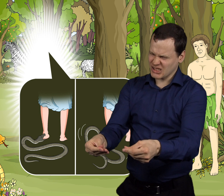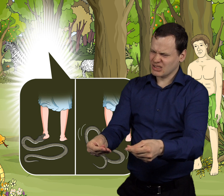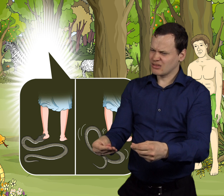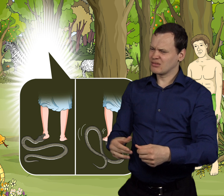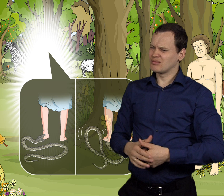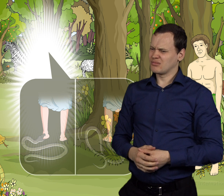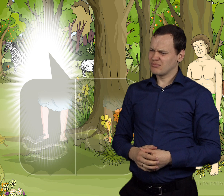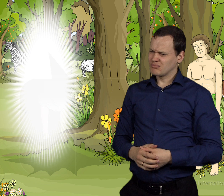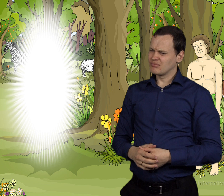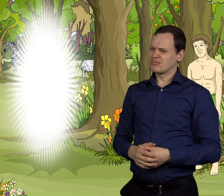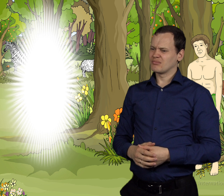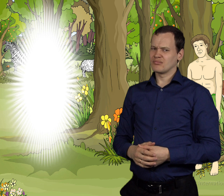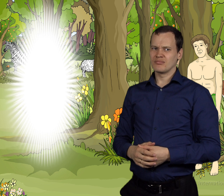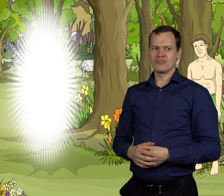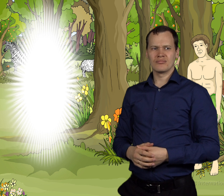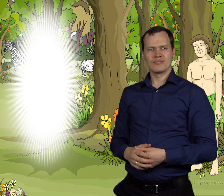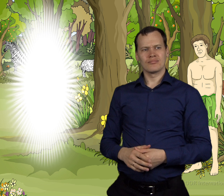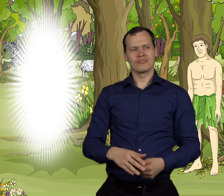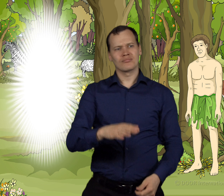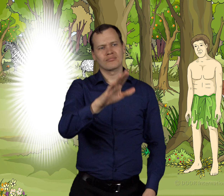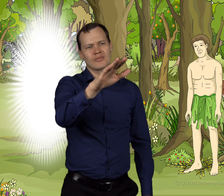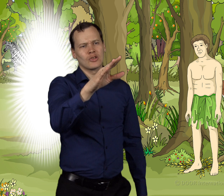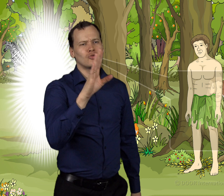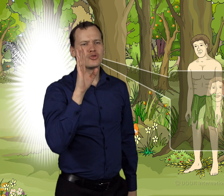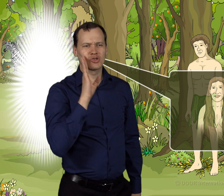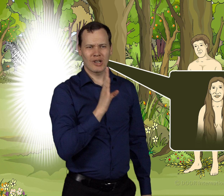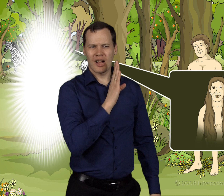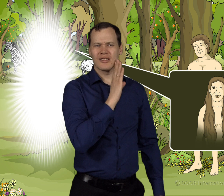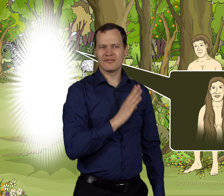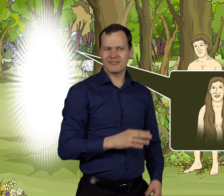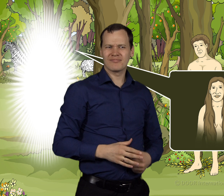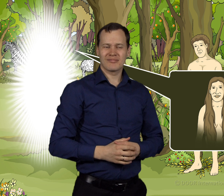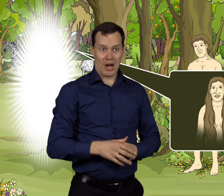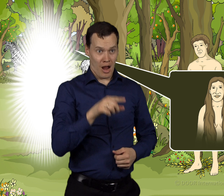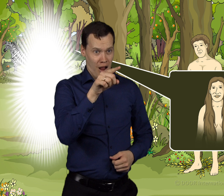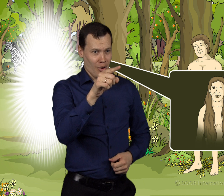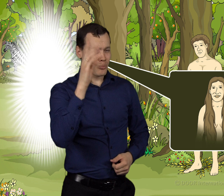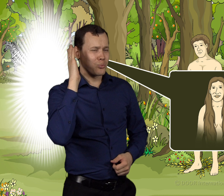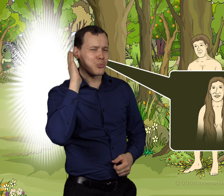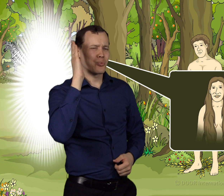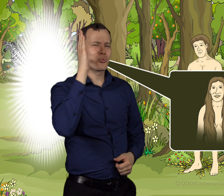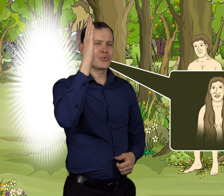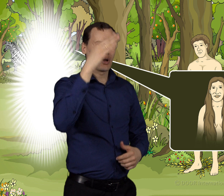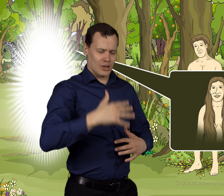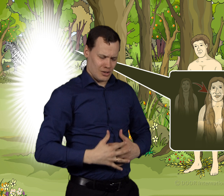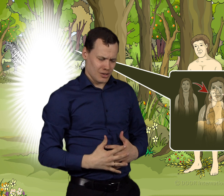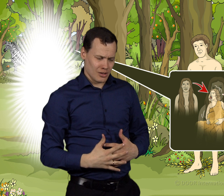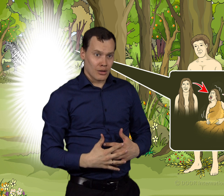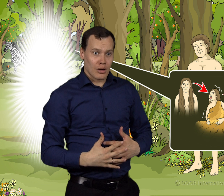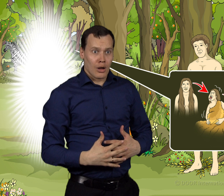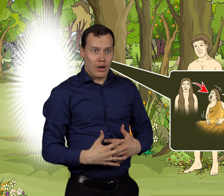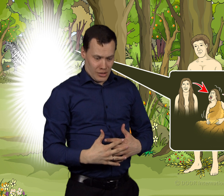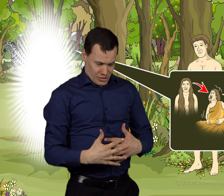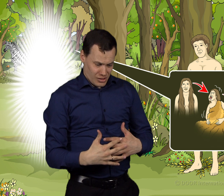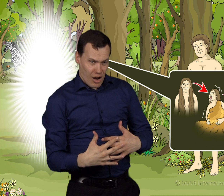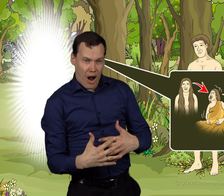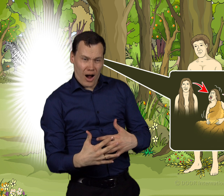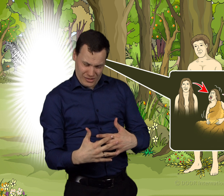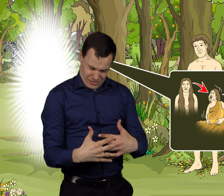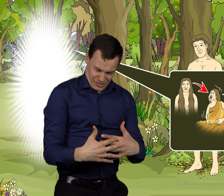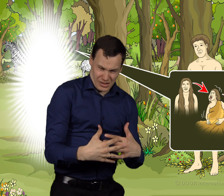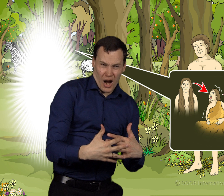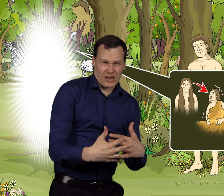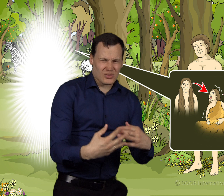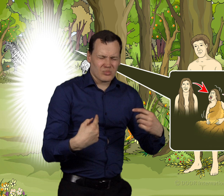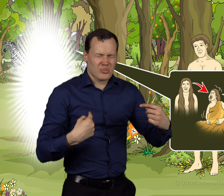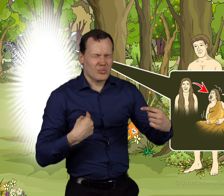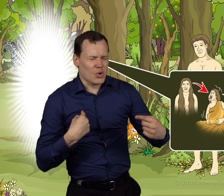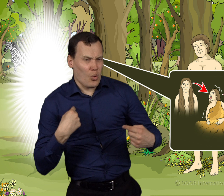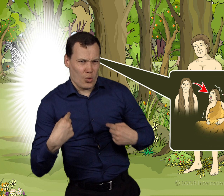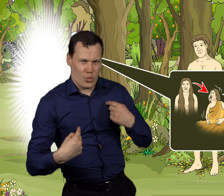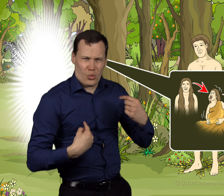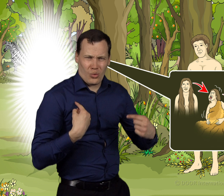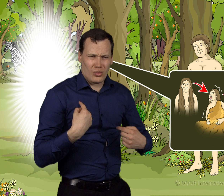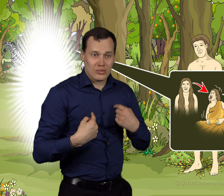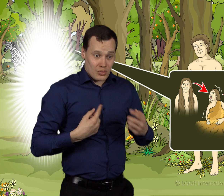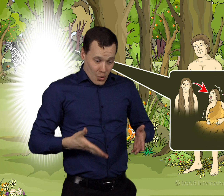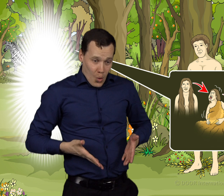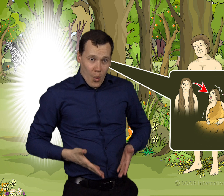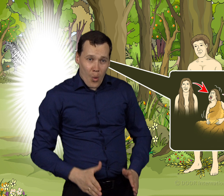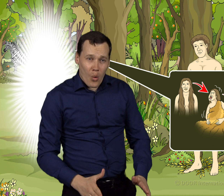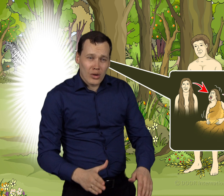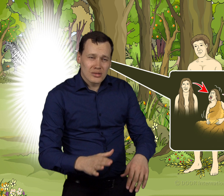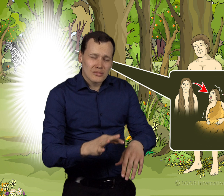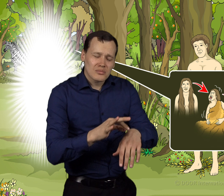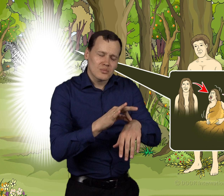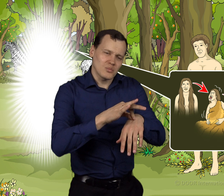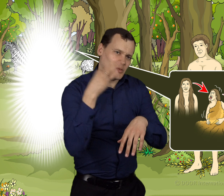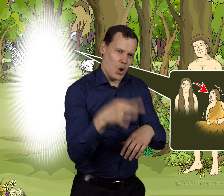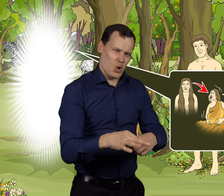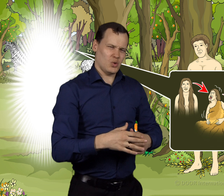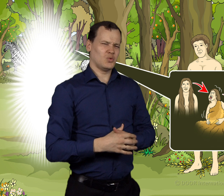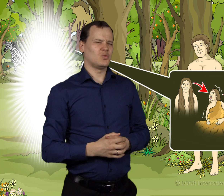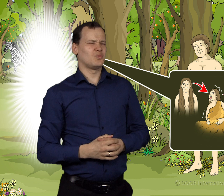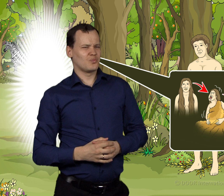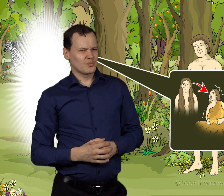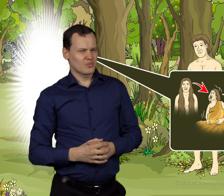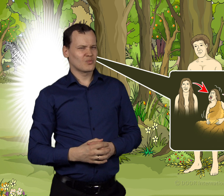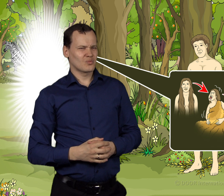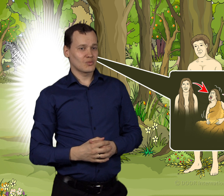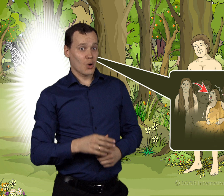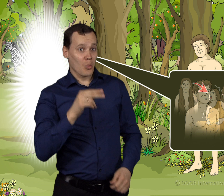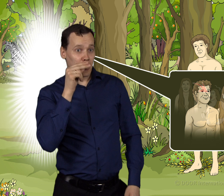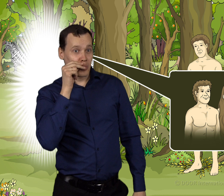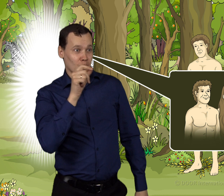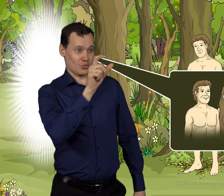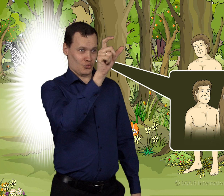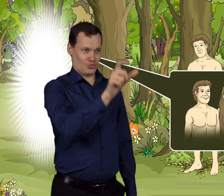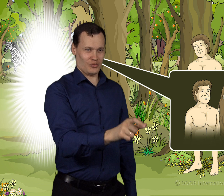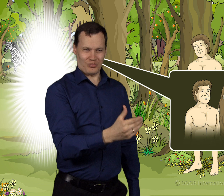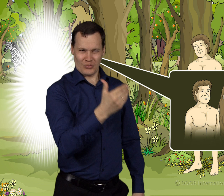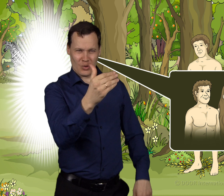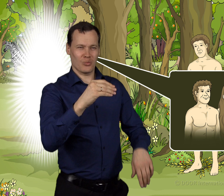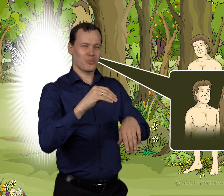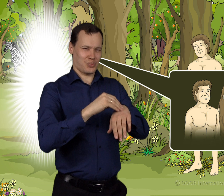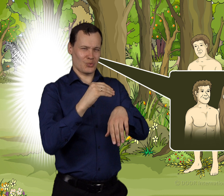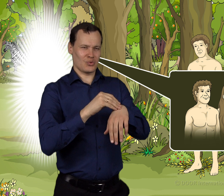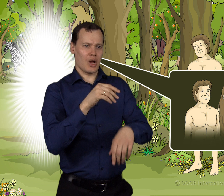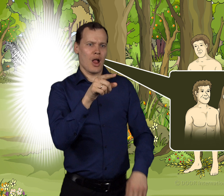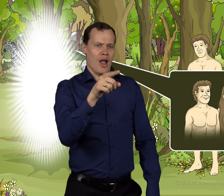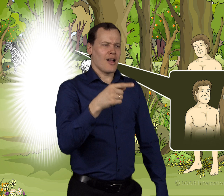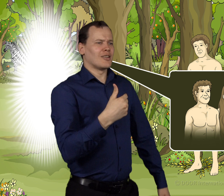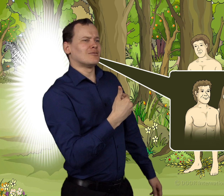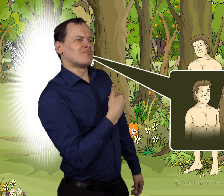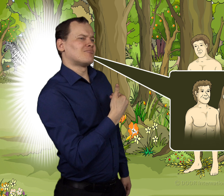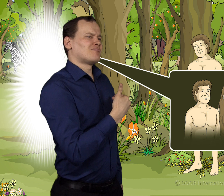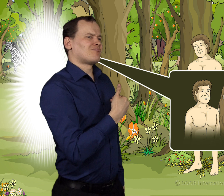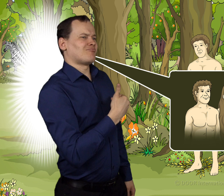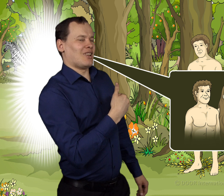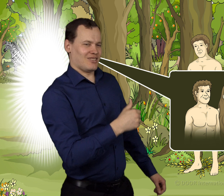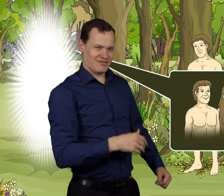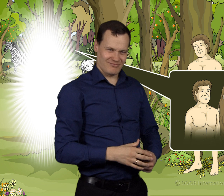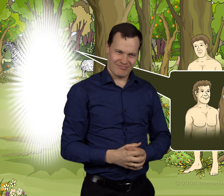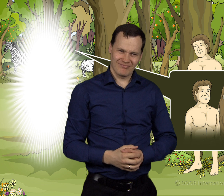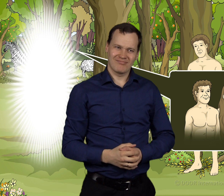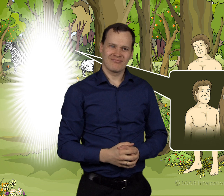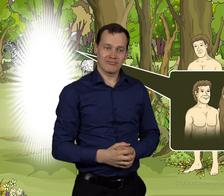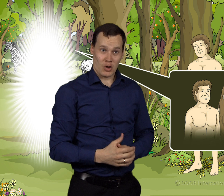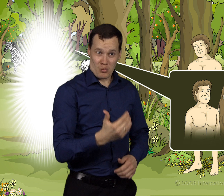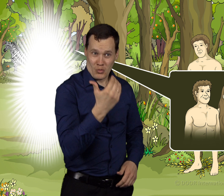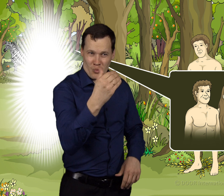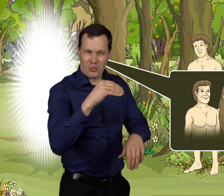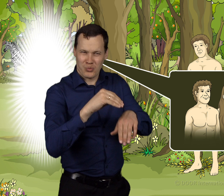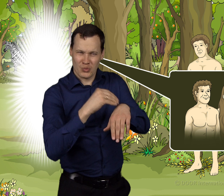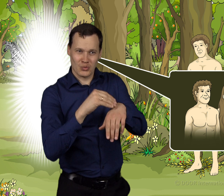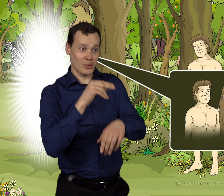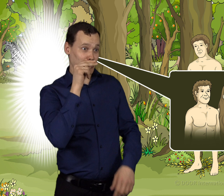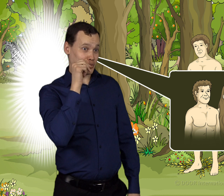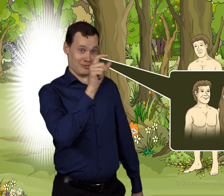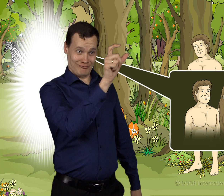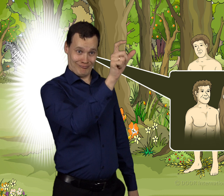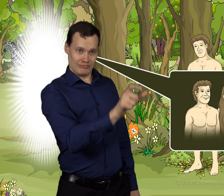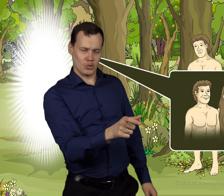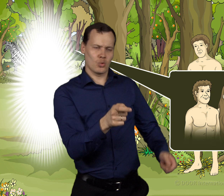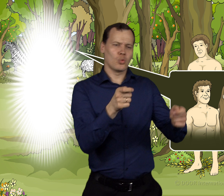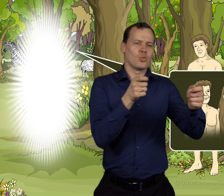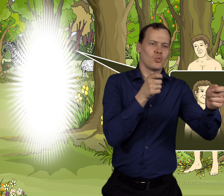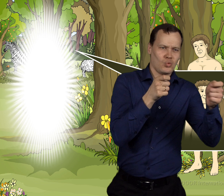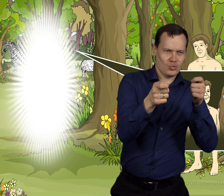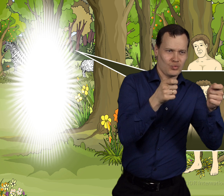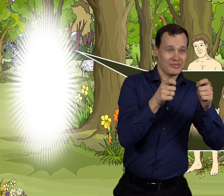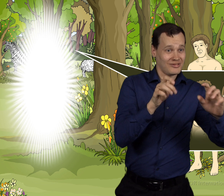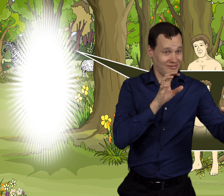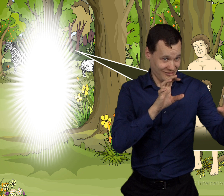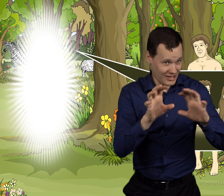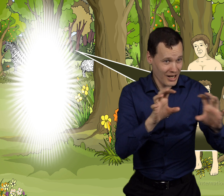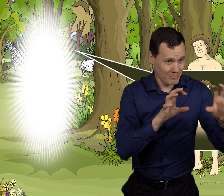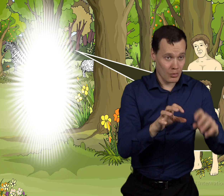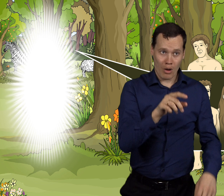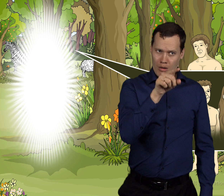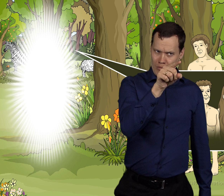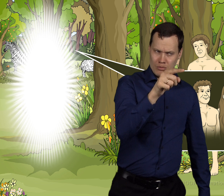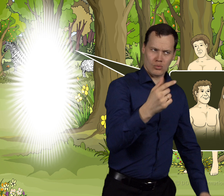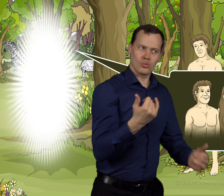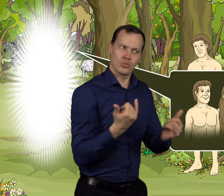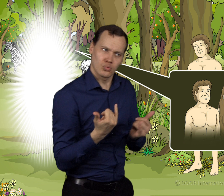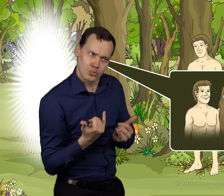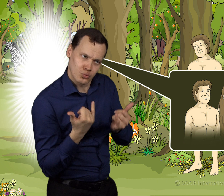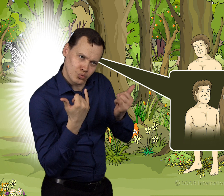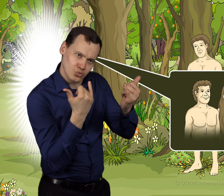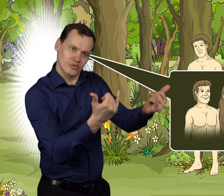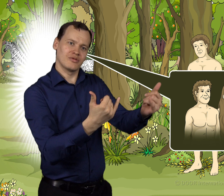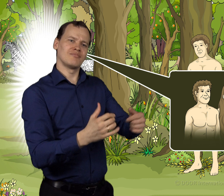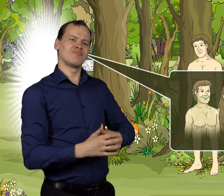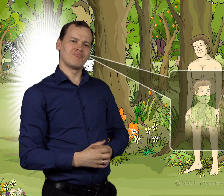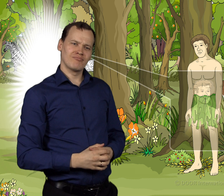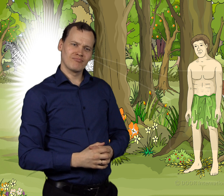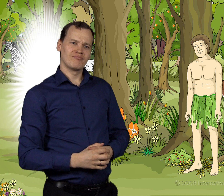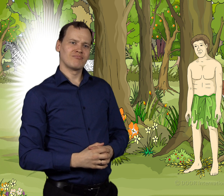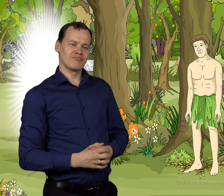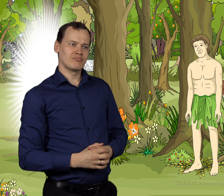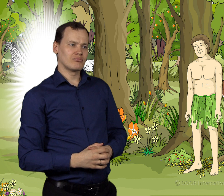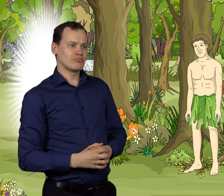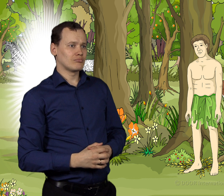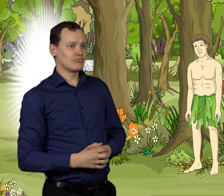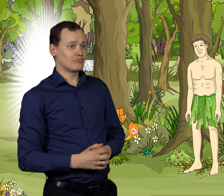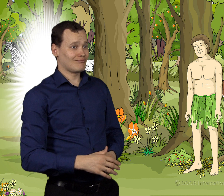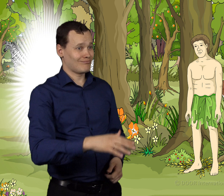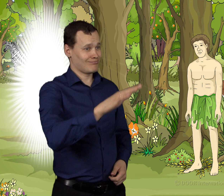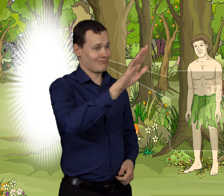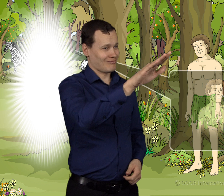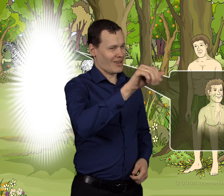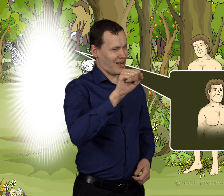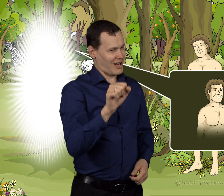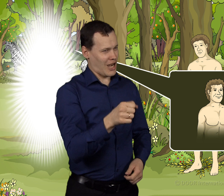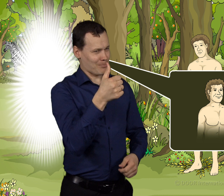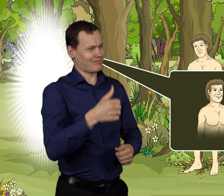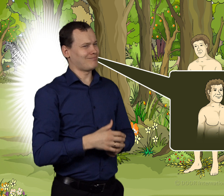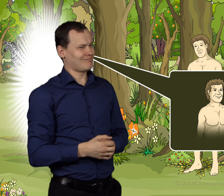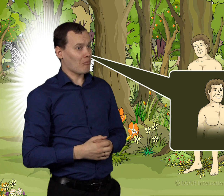To the woman He said: “I will sharply increase your pain in childbirth; in pain you will bring forth children. Your desire will be for your husband, and he will rule over you.”